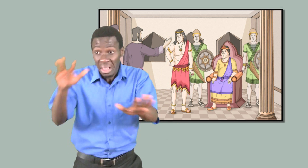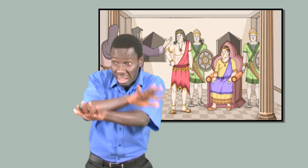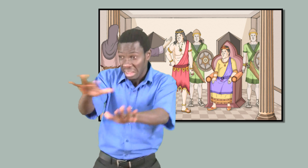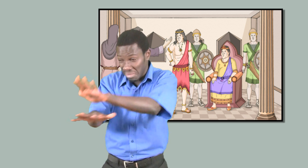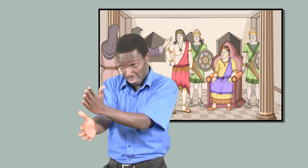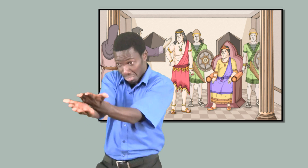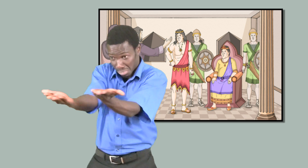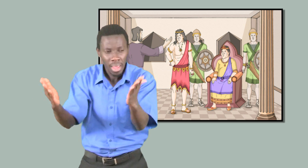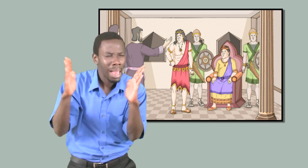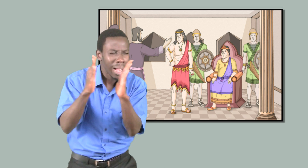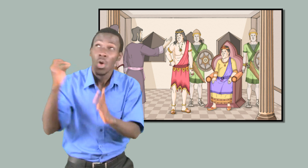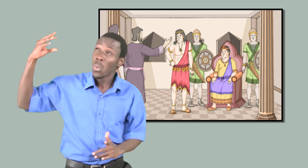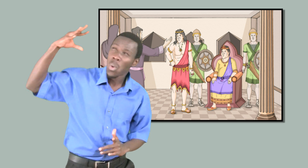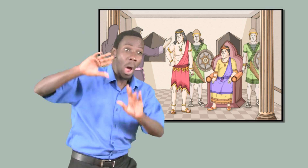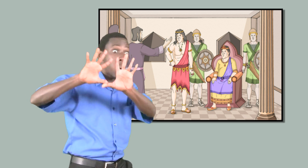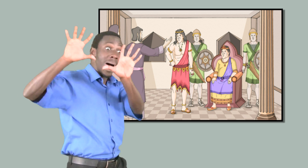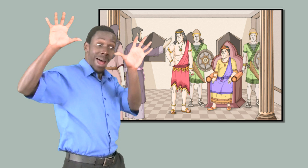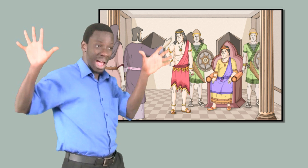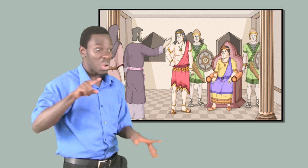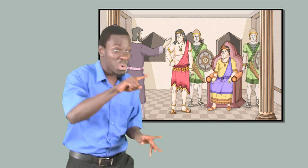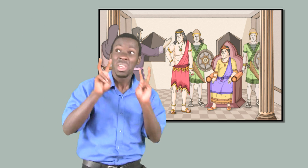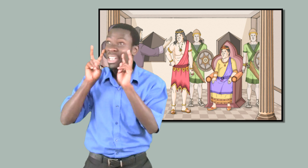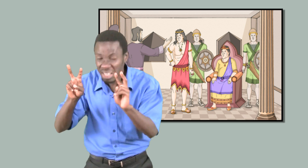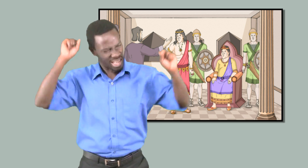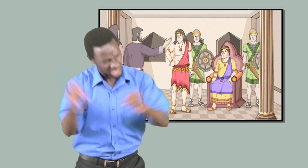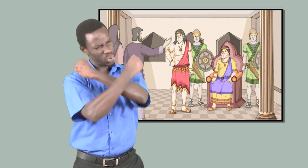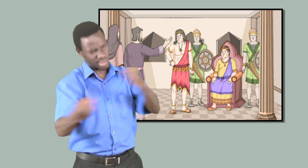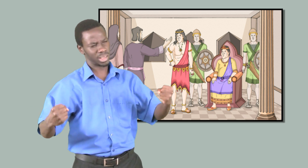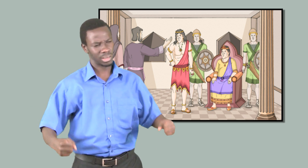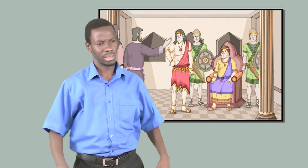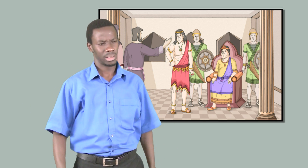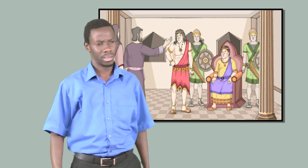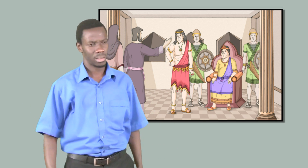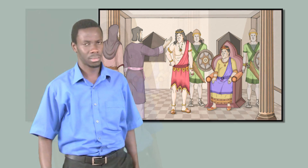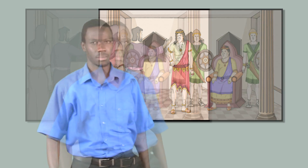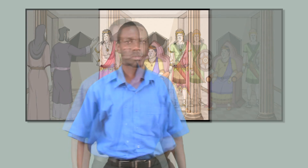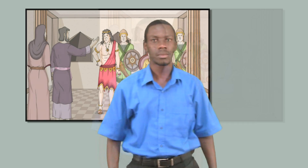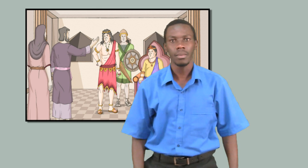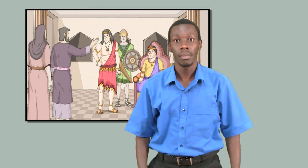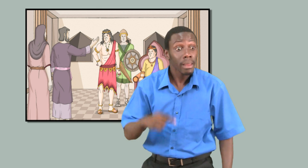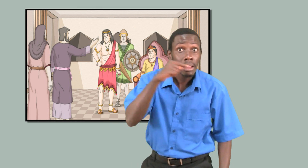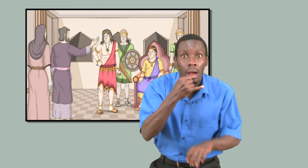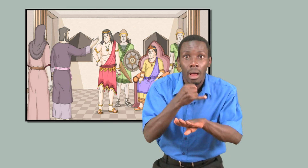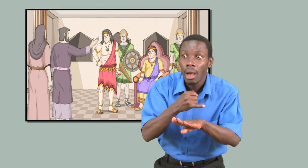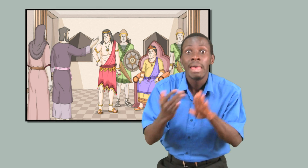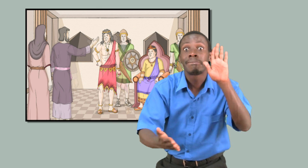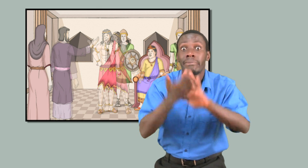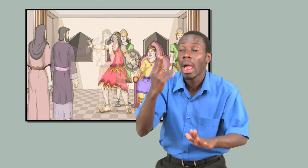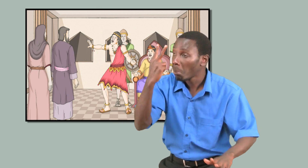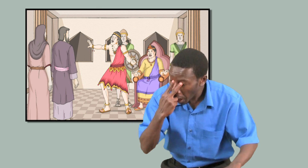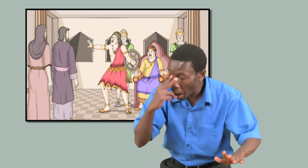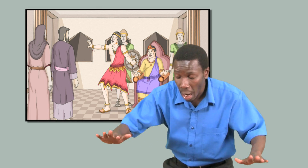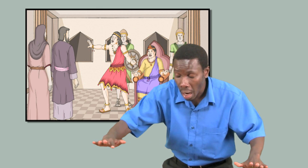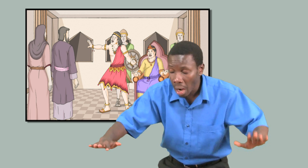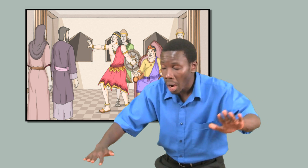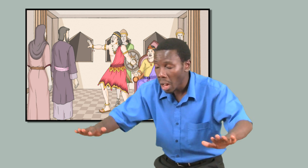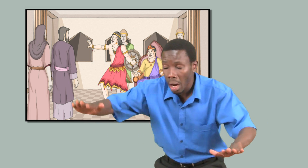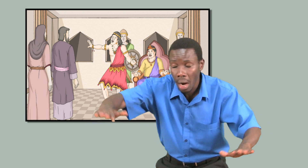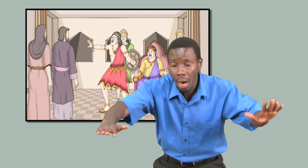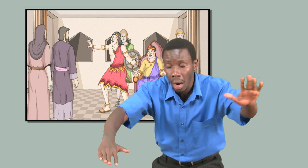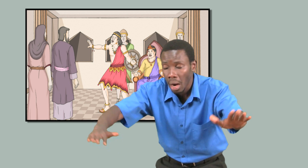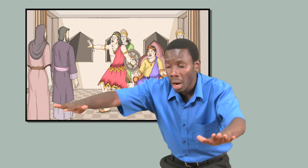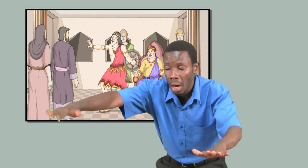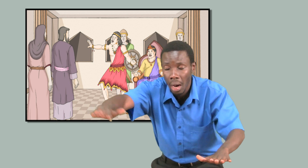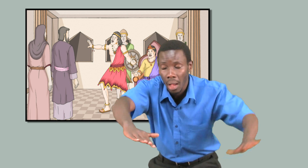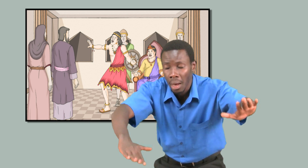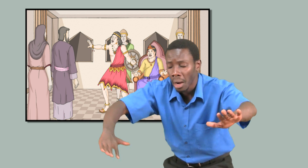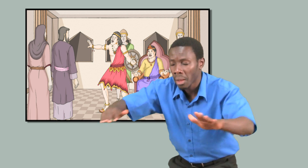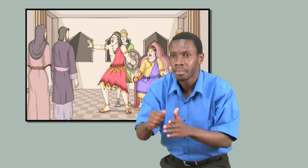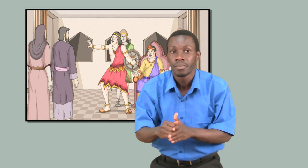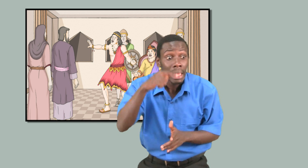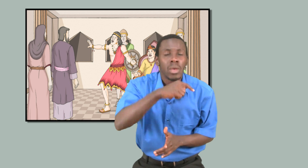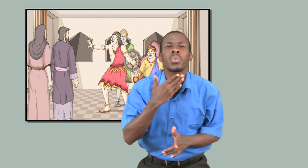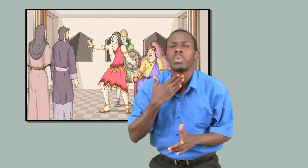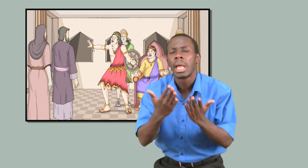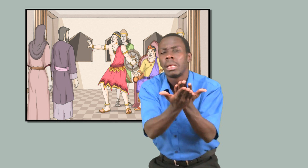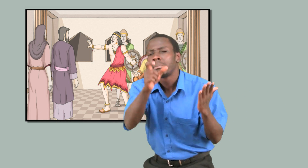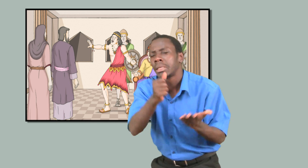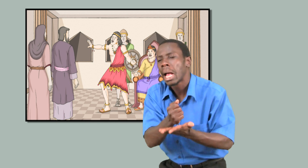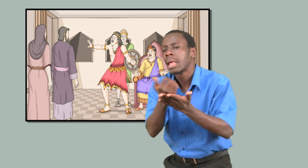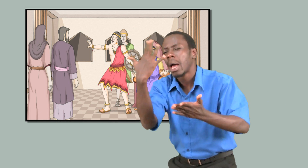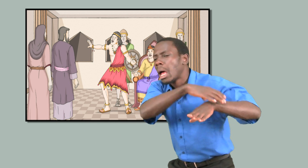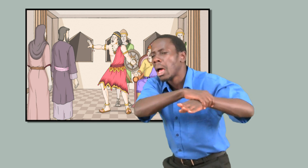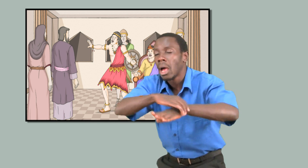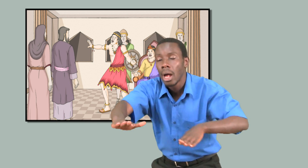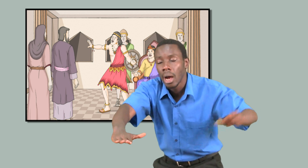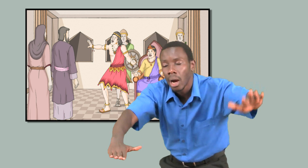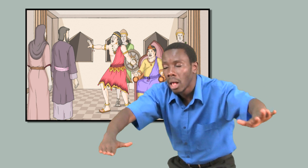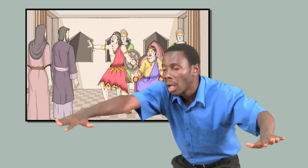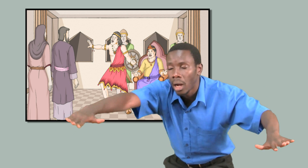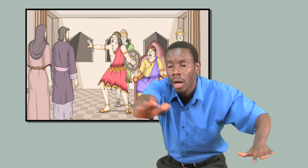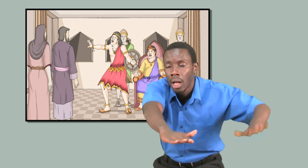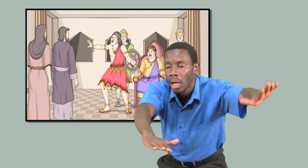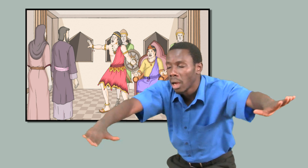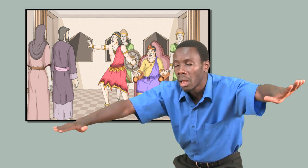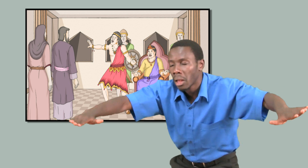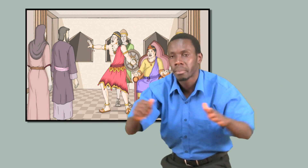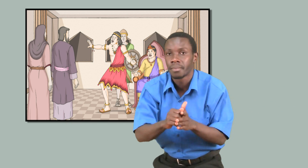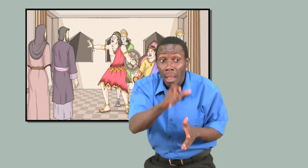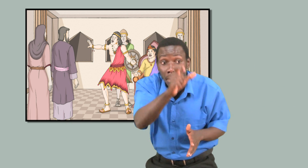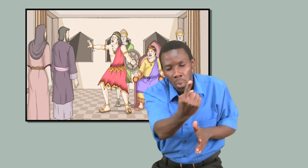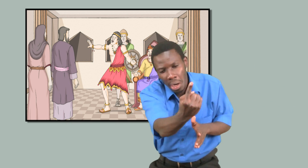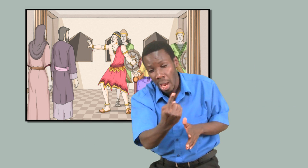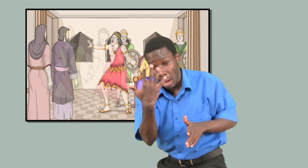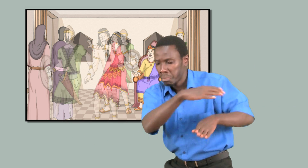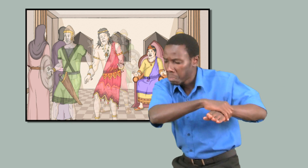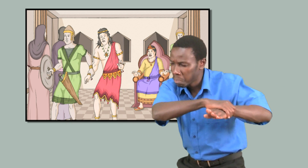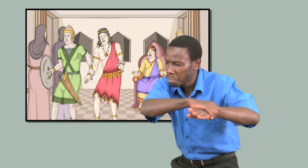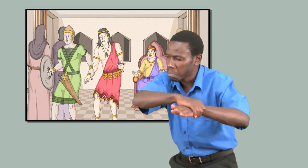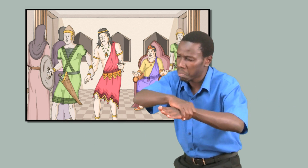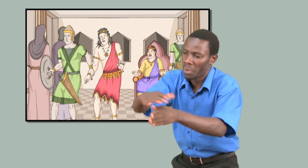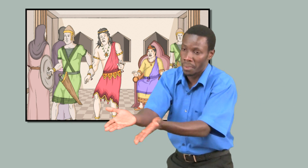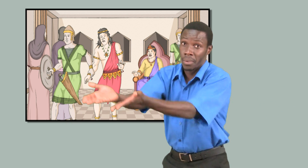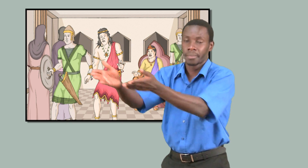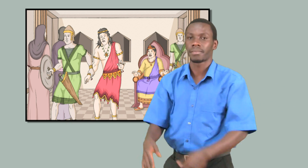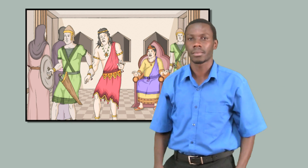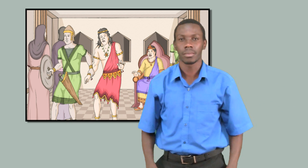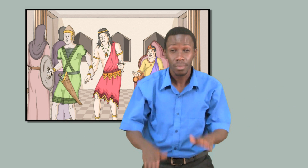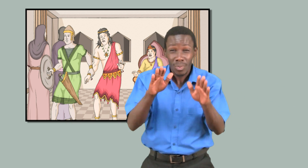Now look, the hand of the Lord is against you, and for a time you will be blind and unable to see the light of the sun.”